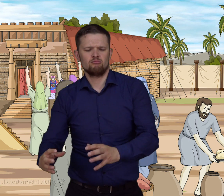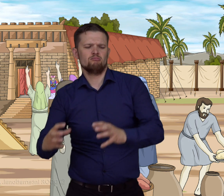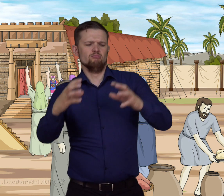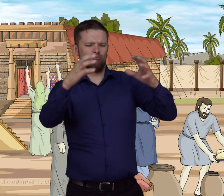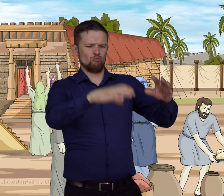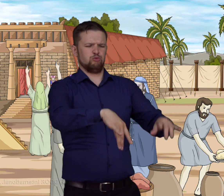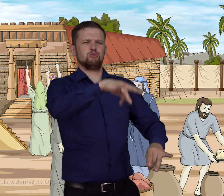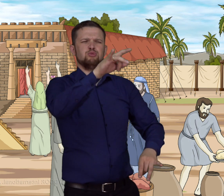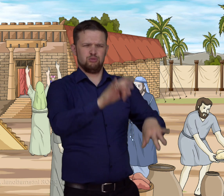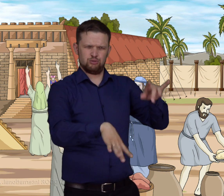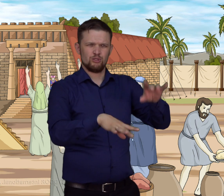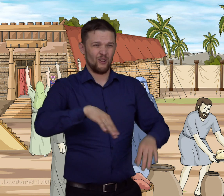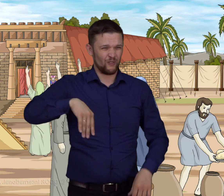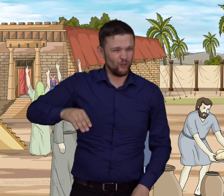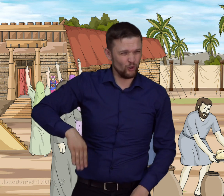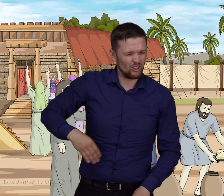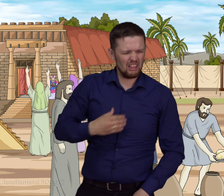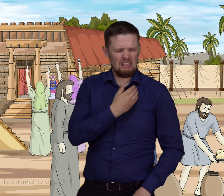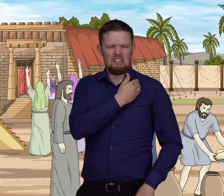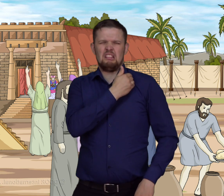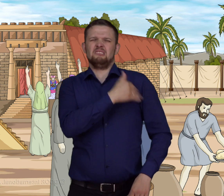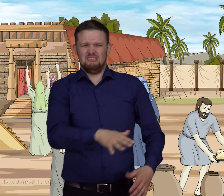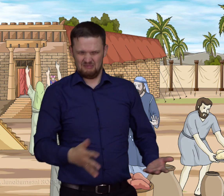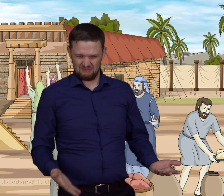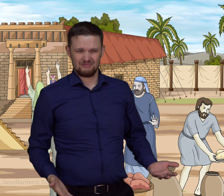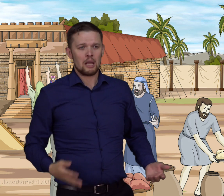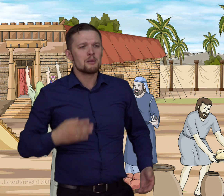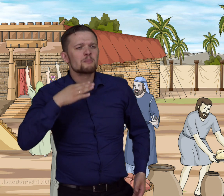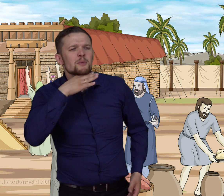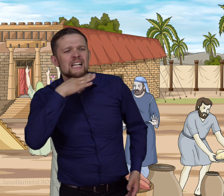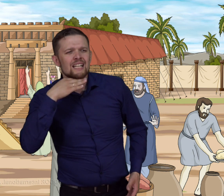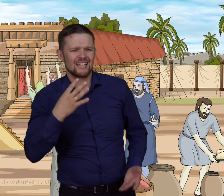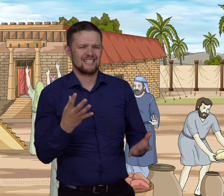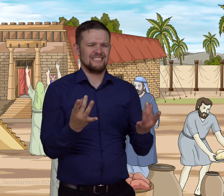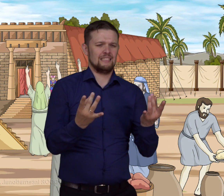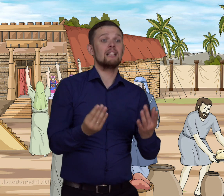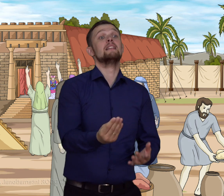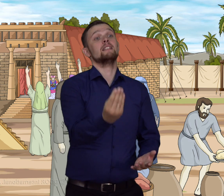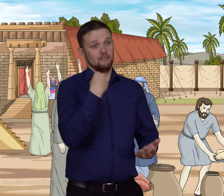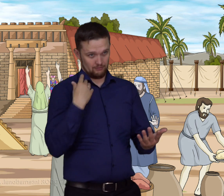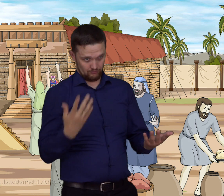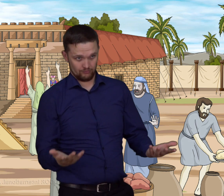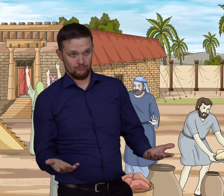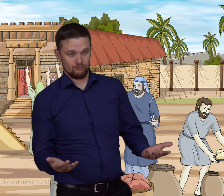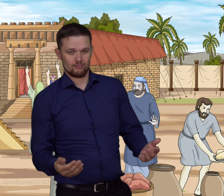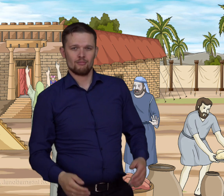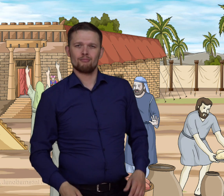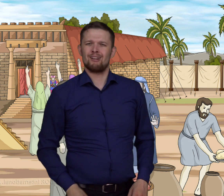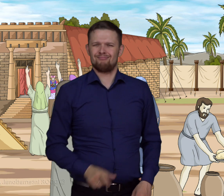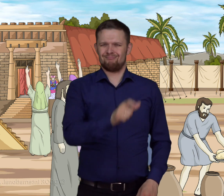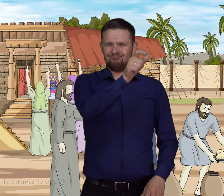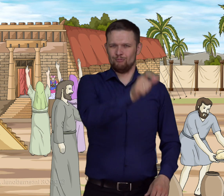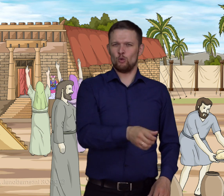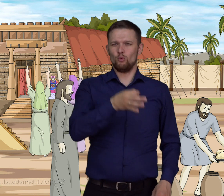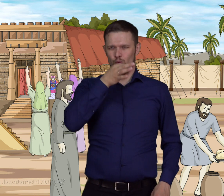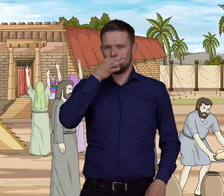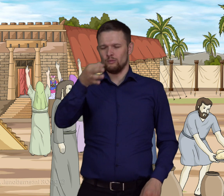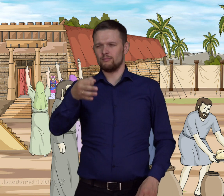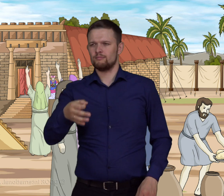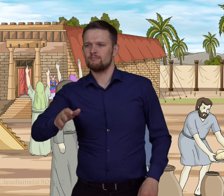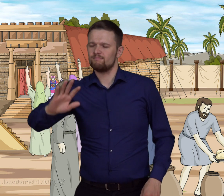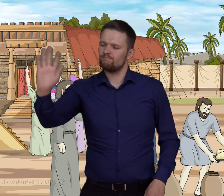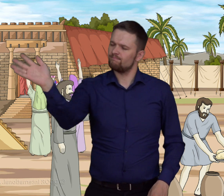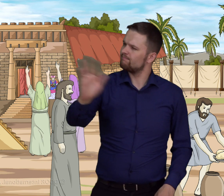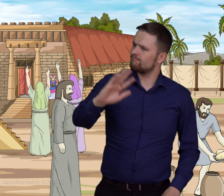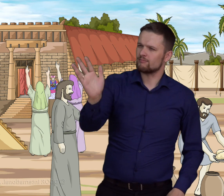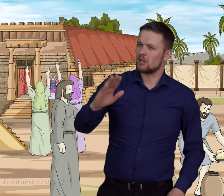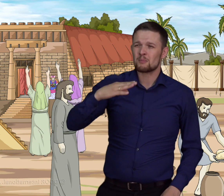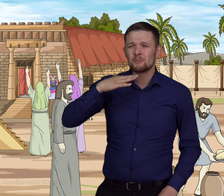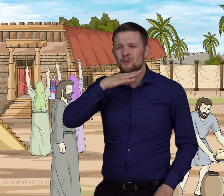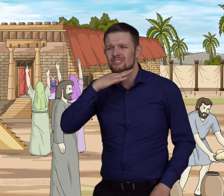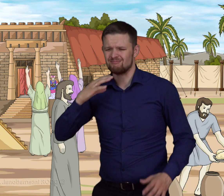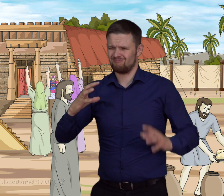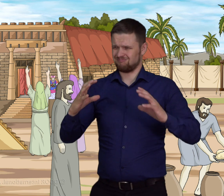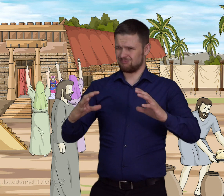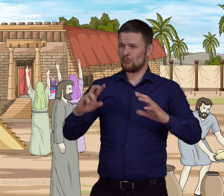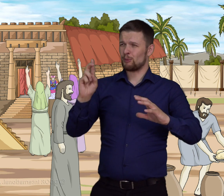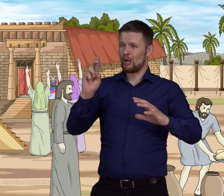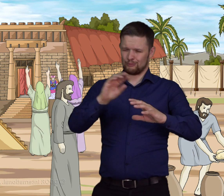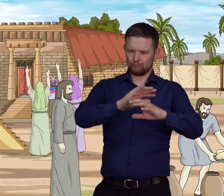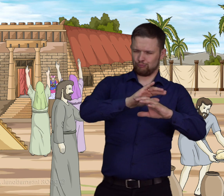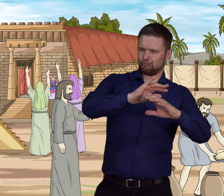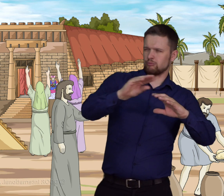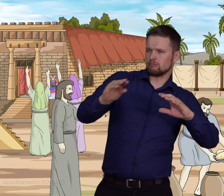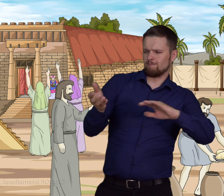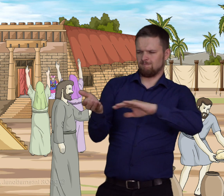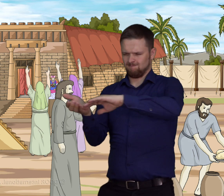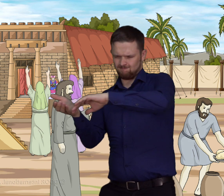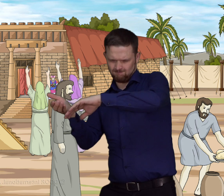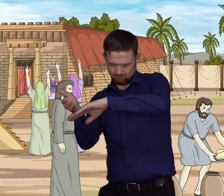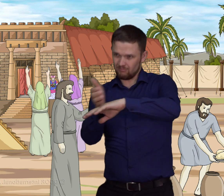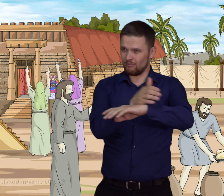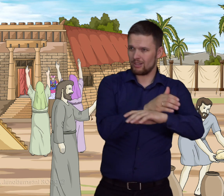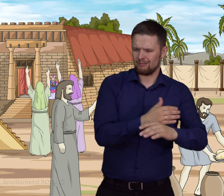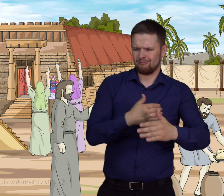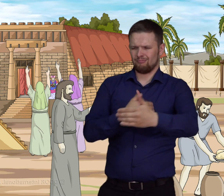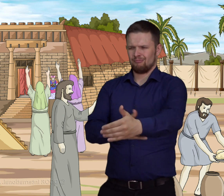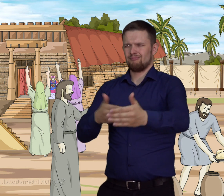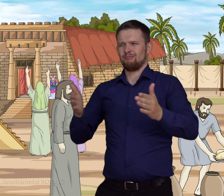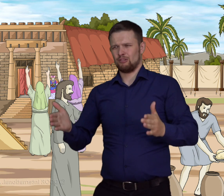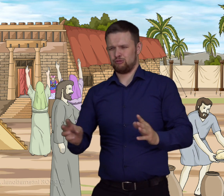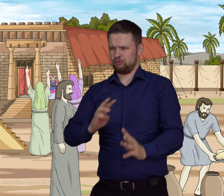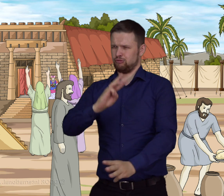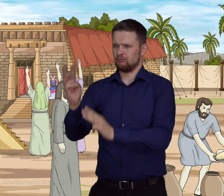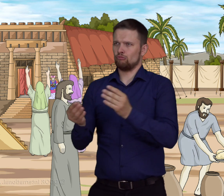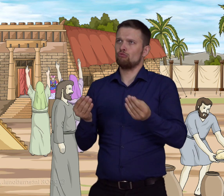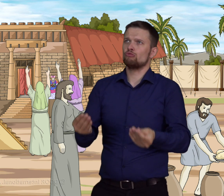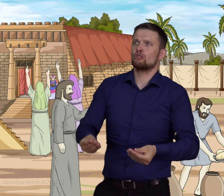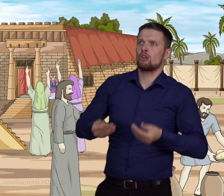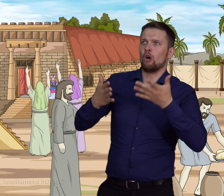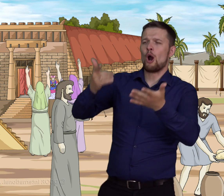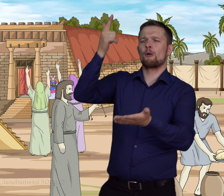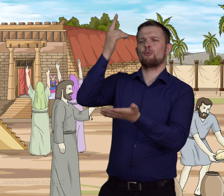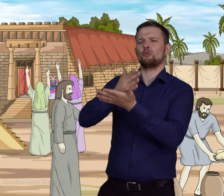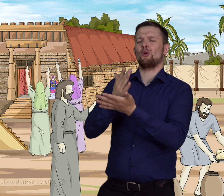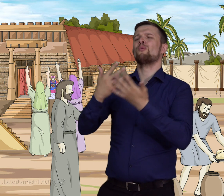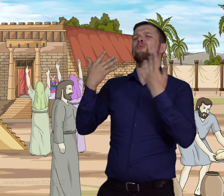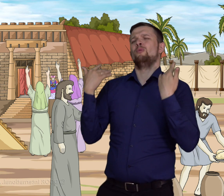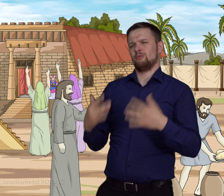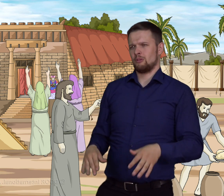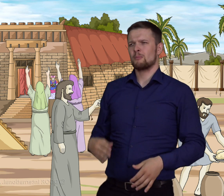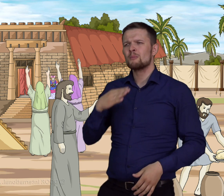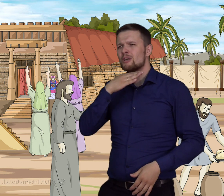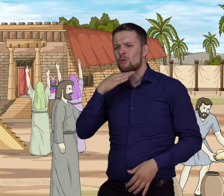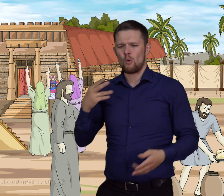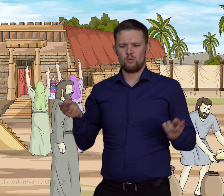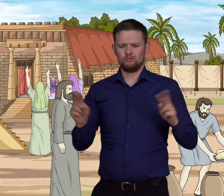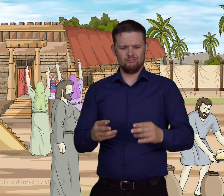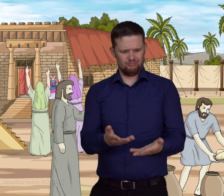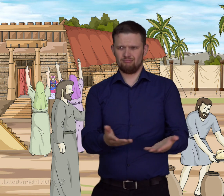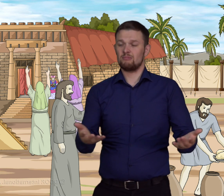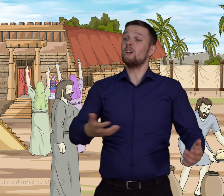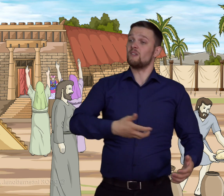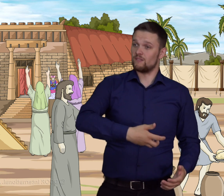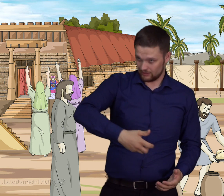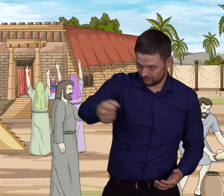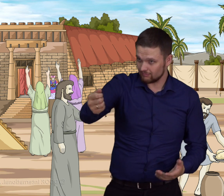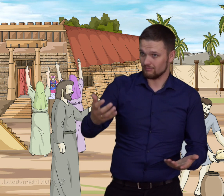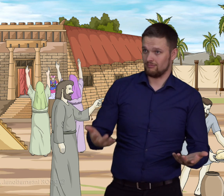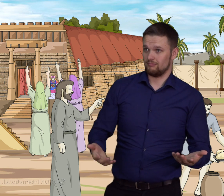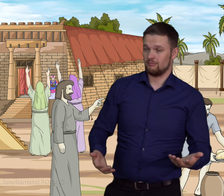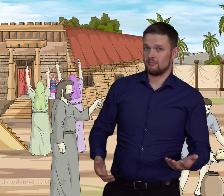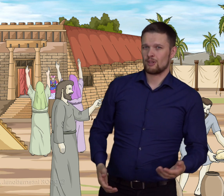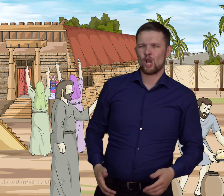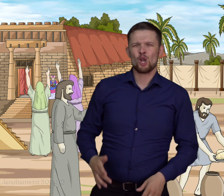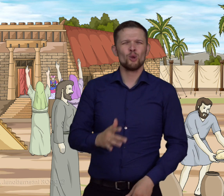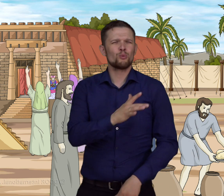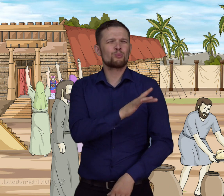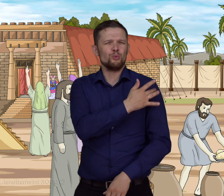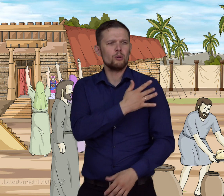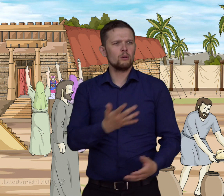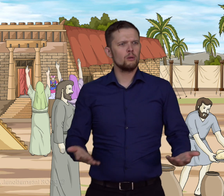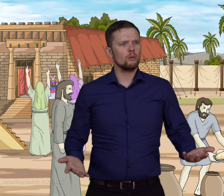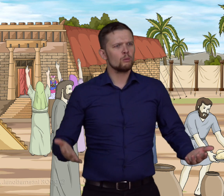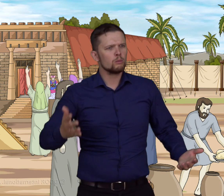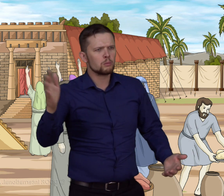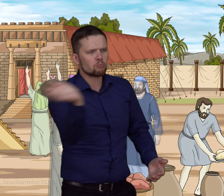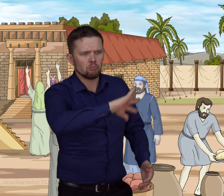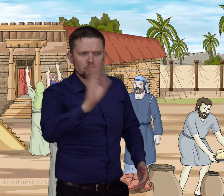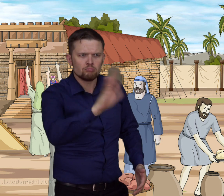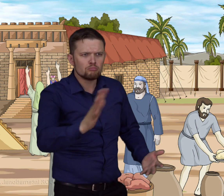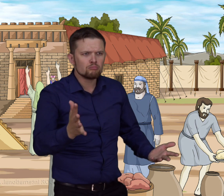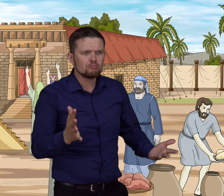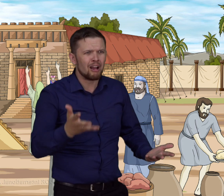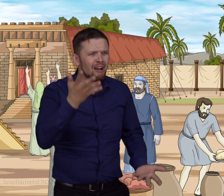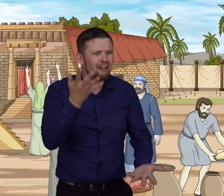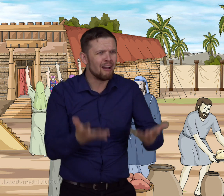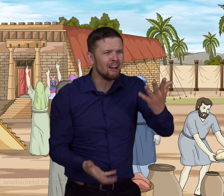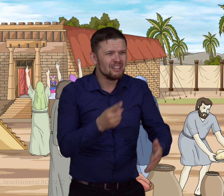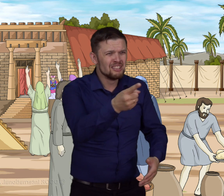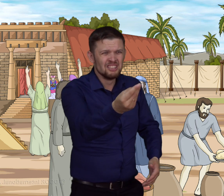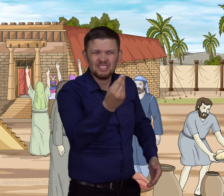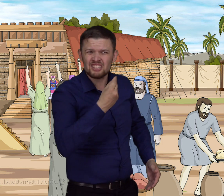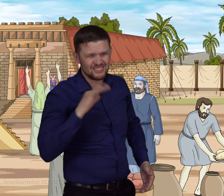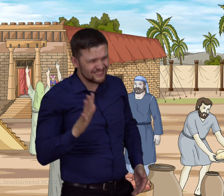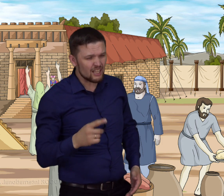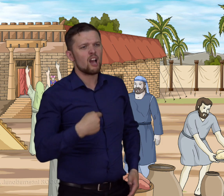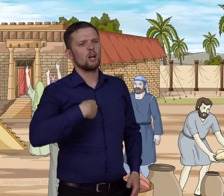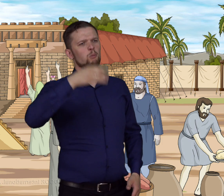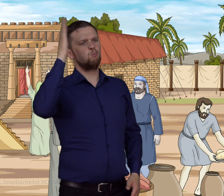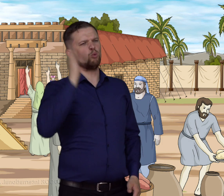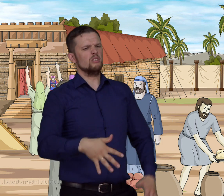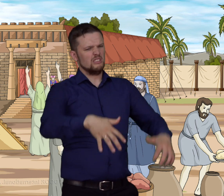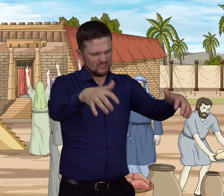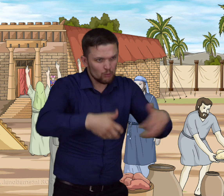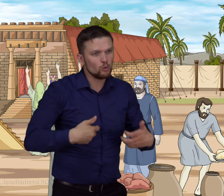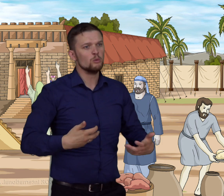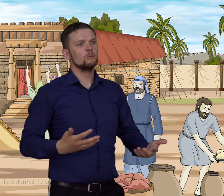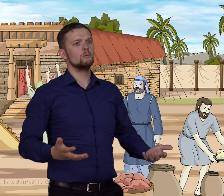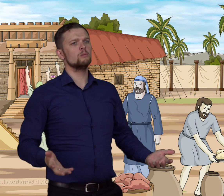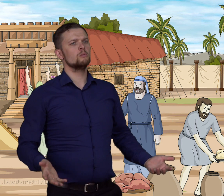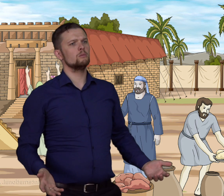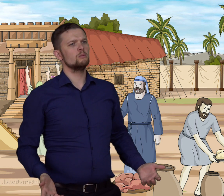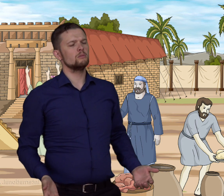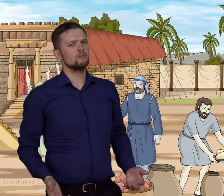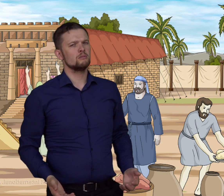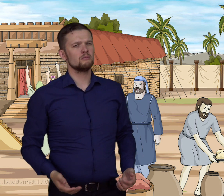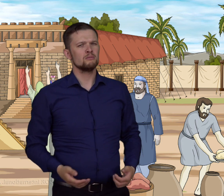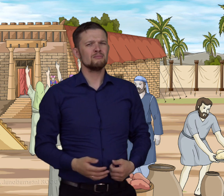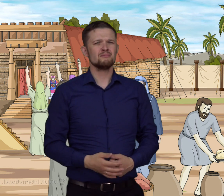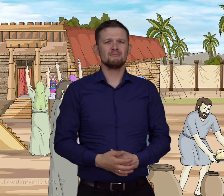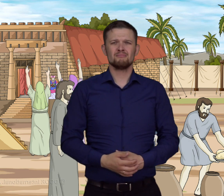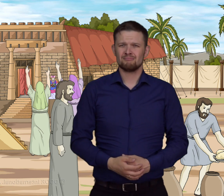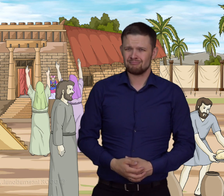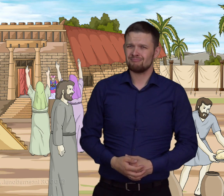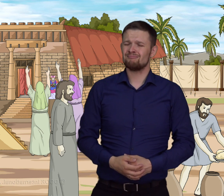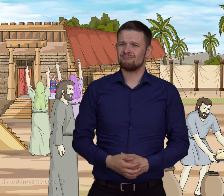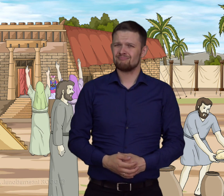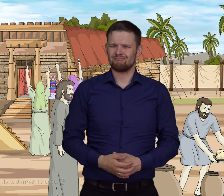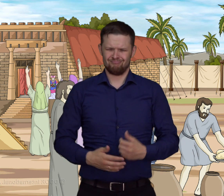And if any man said to him, “The fat must be burned first; then you may take whatever you want,” the servant would reply, “No, you must give it to me right now.